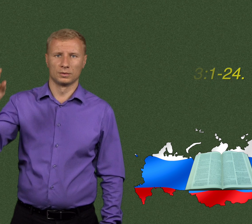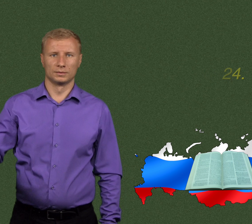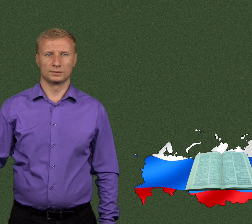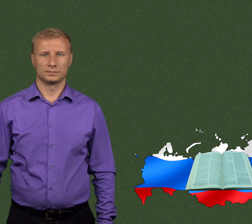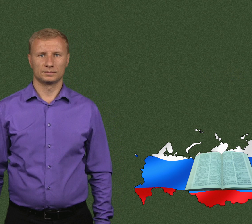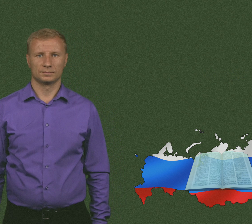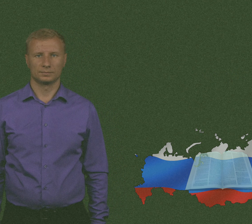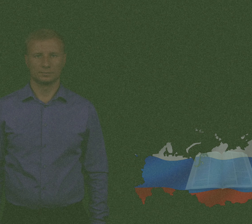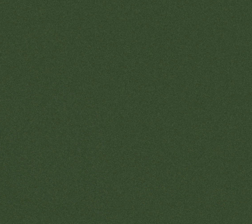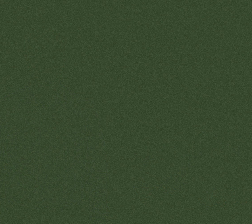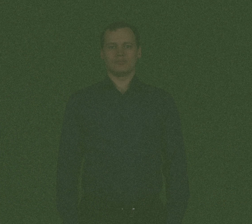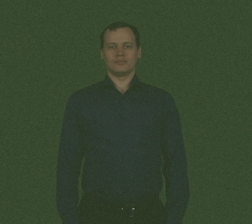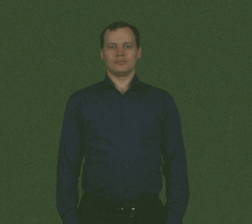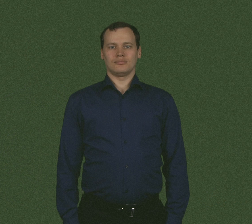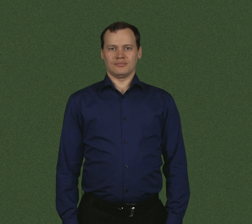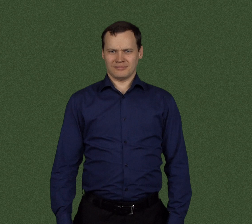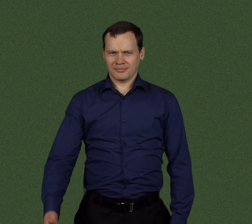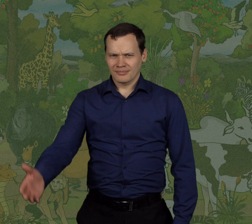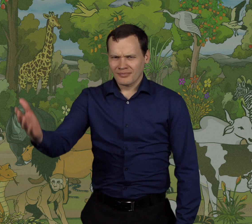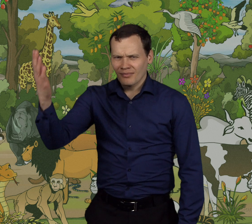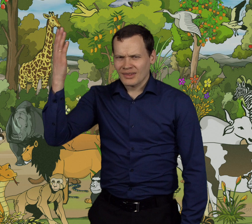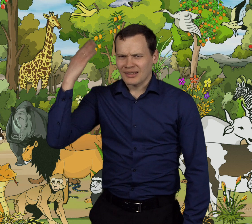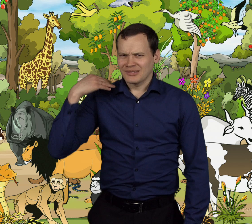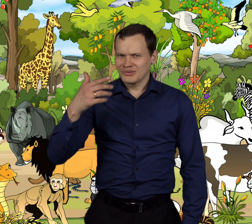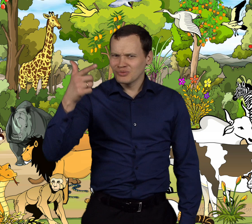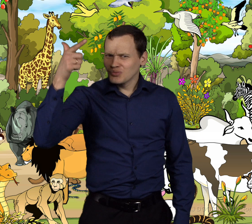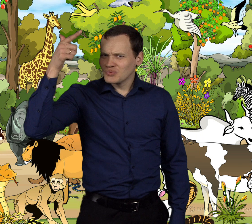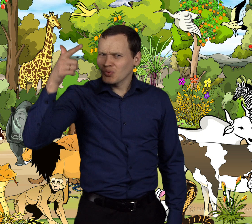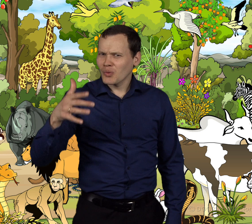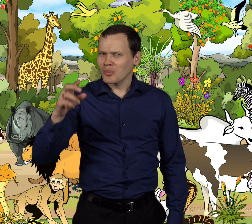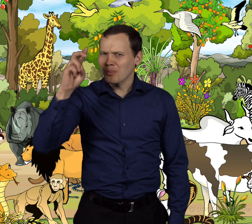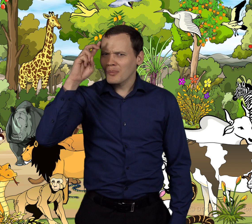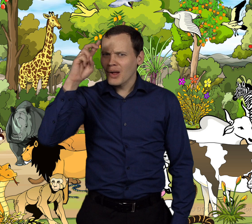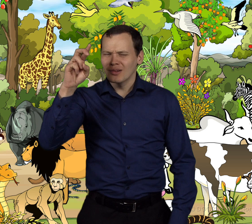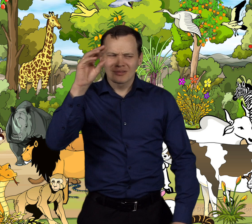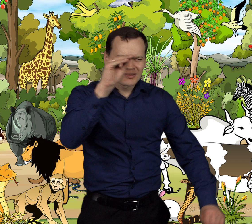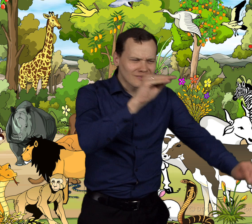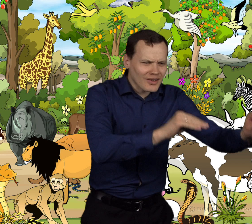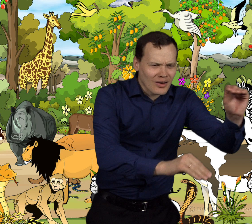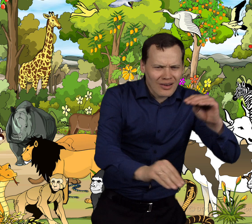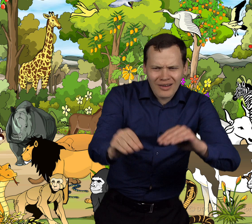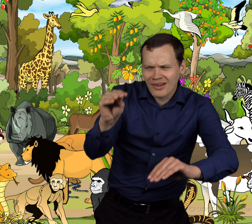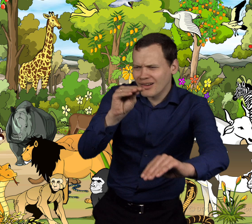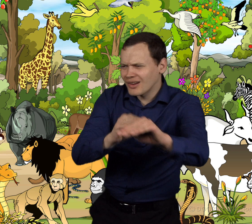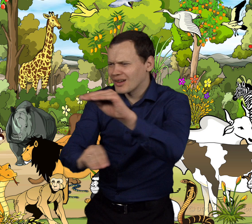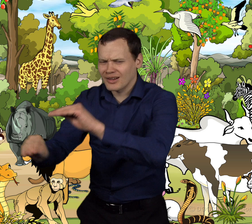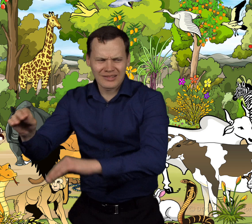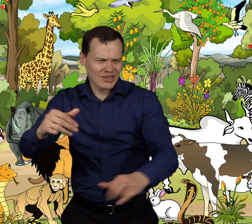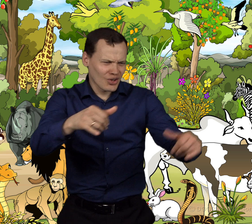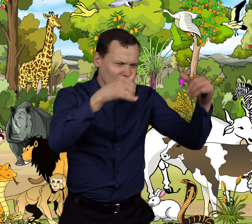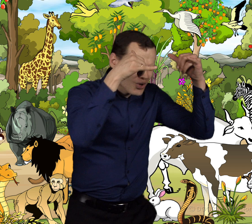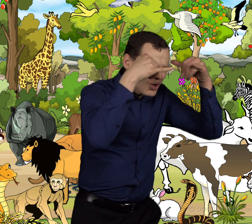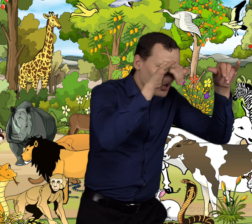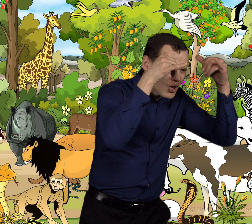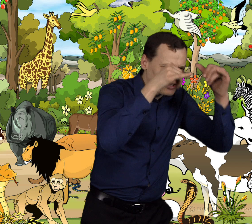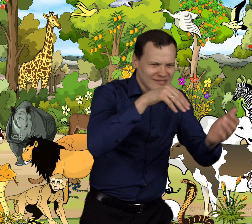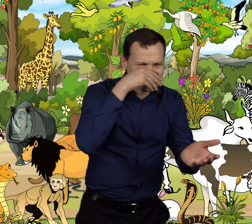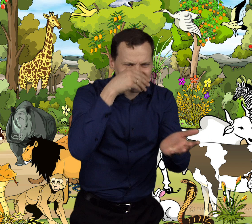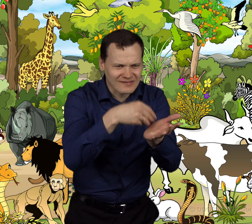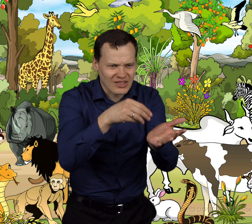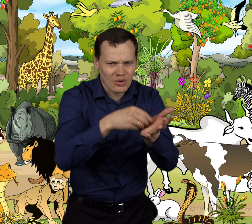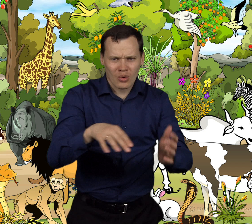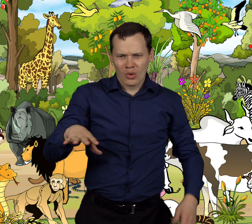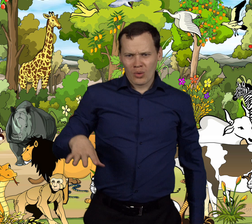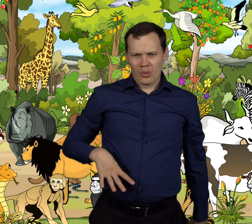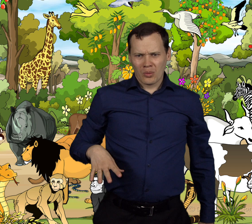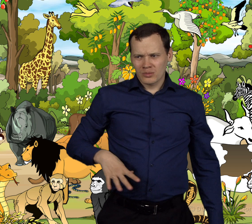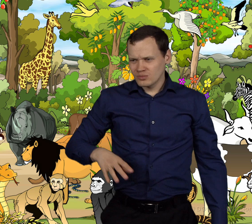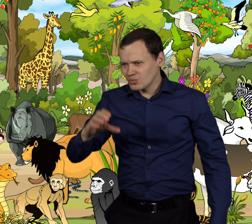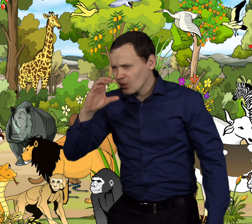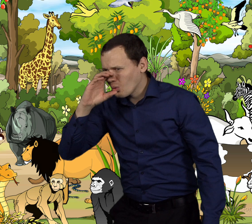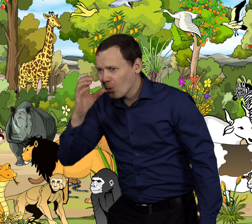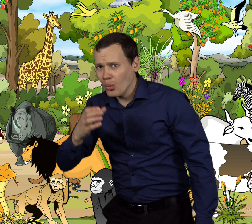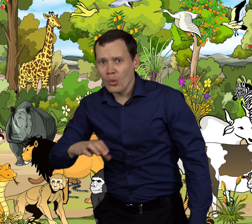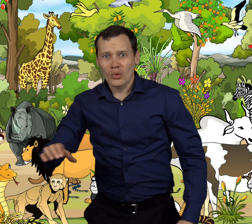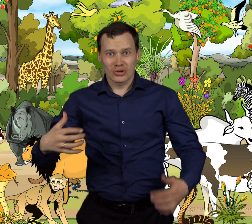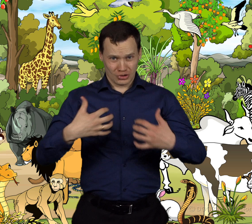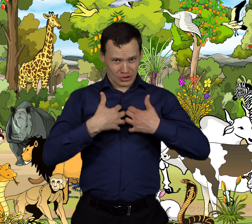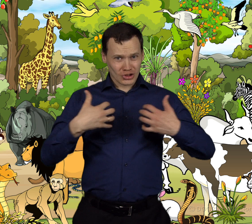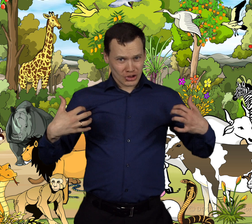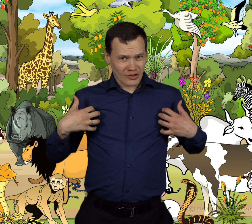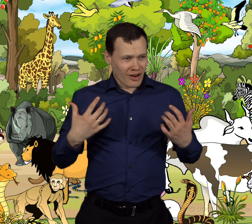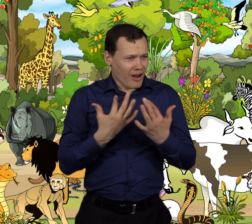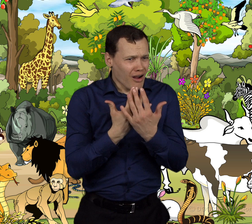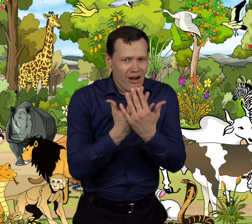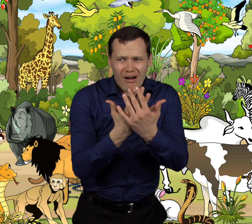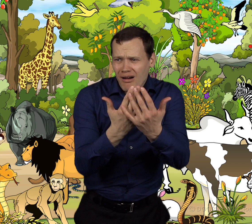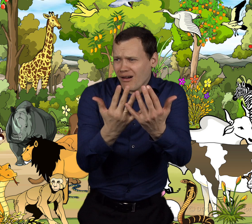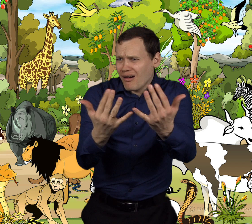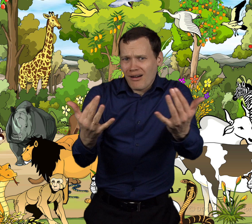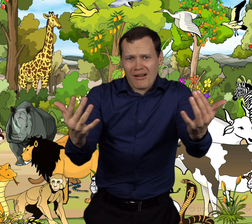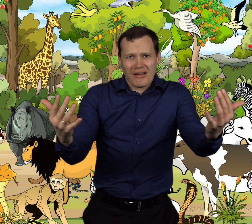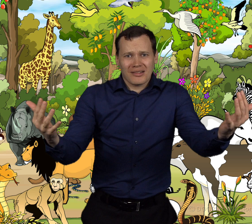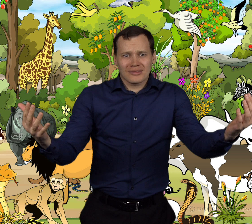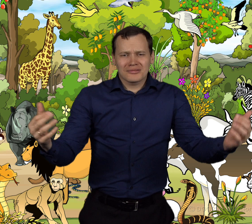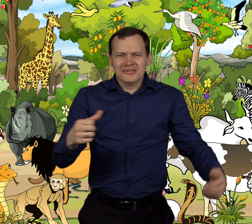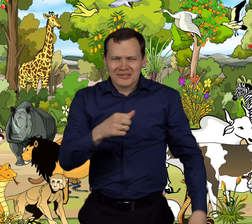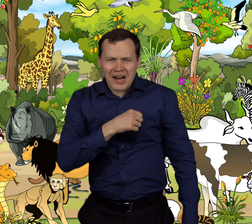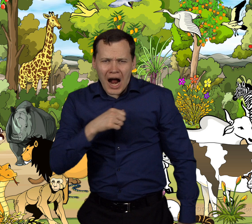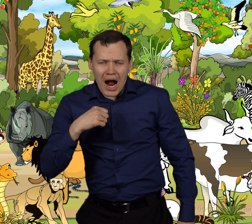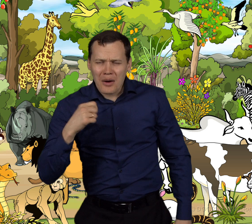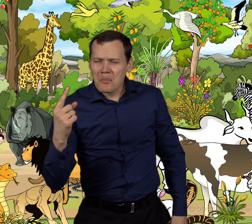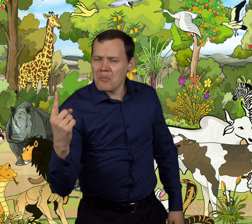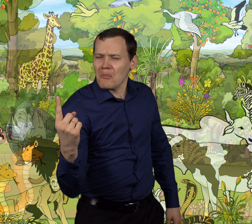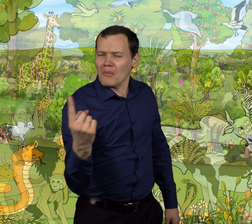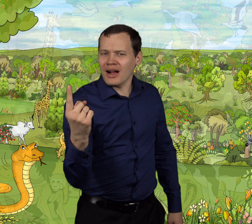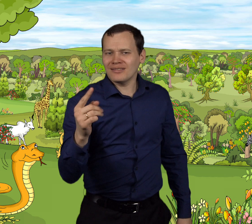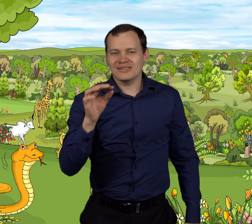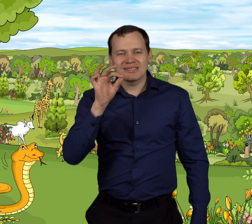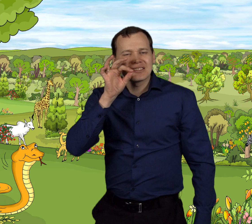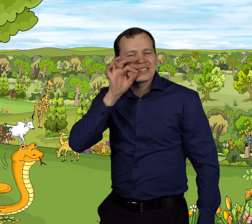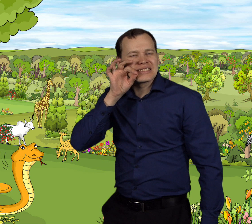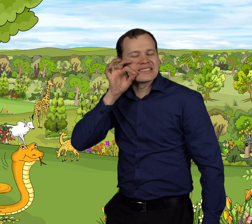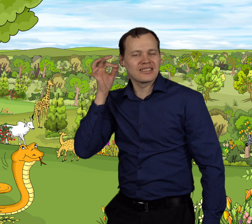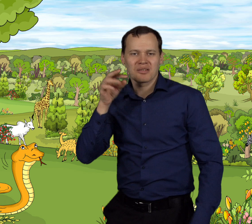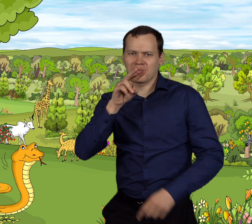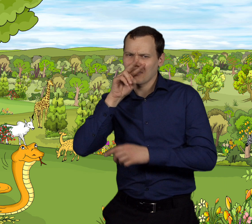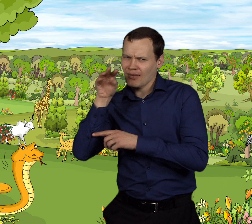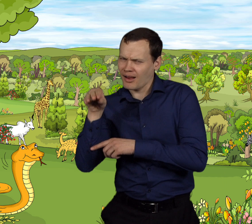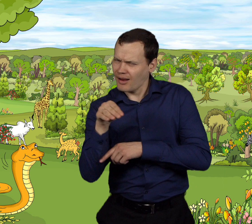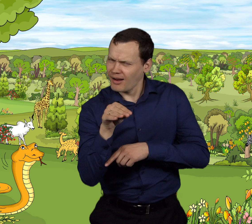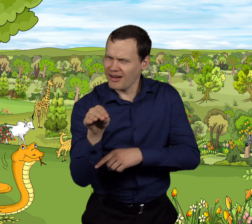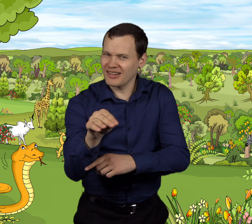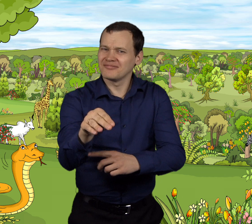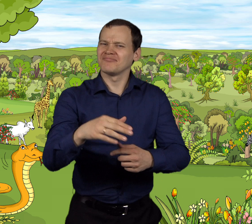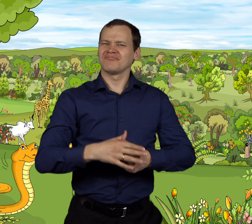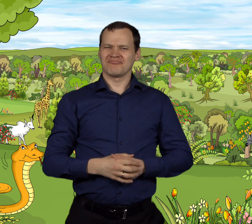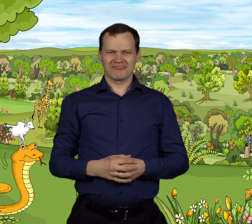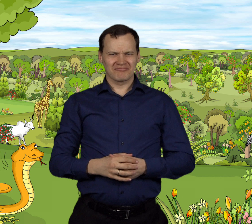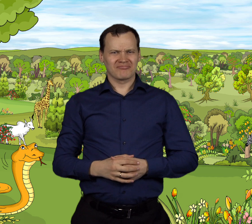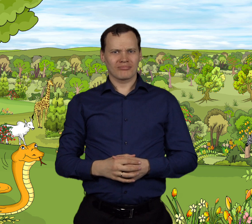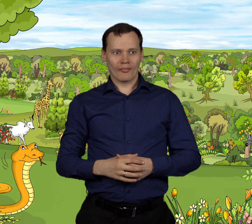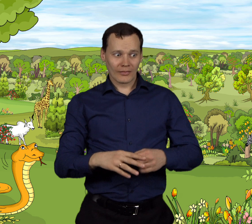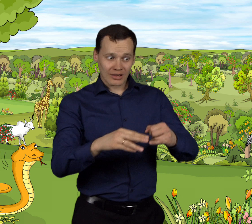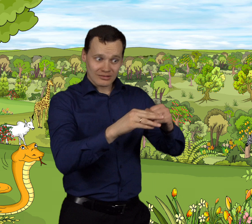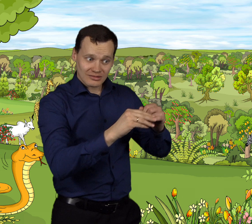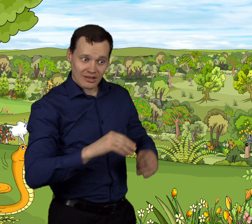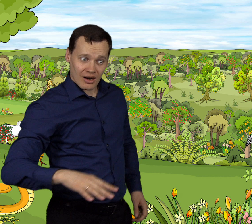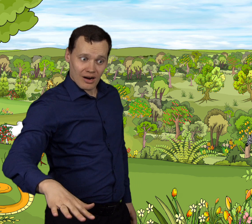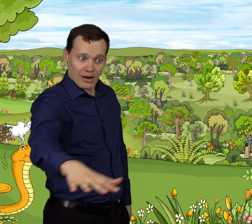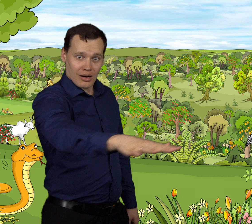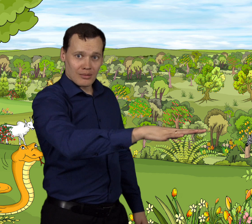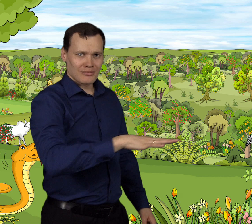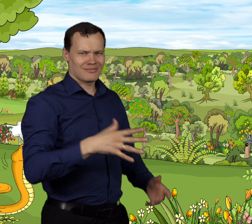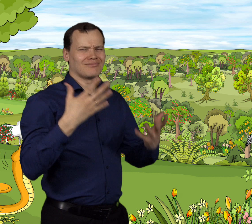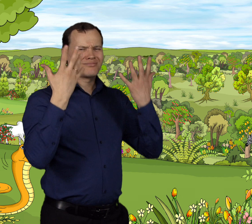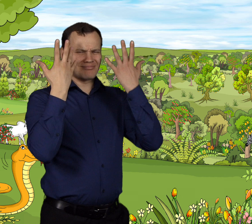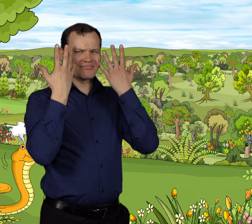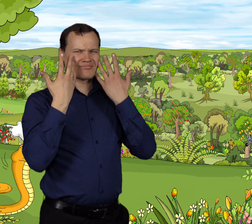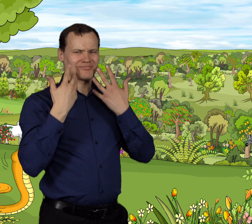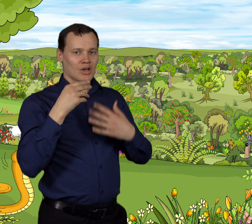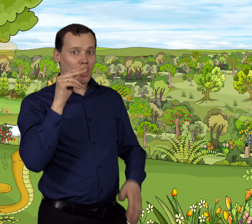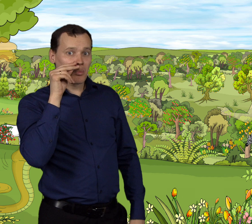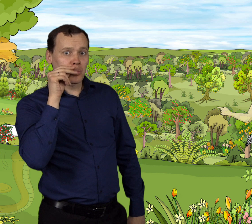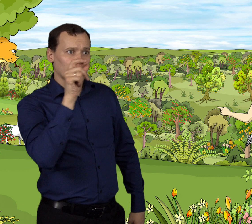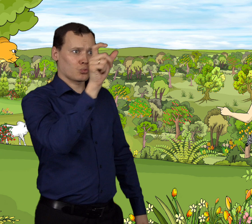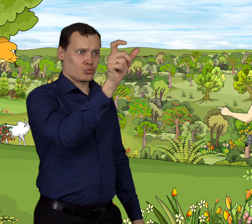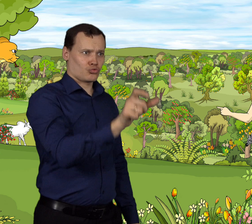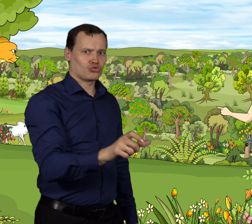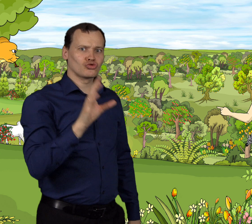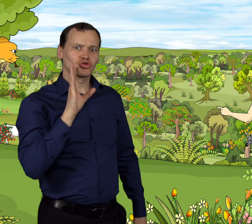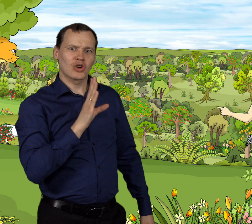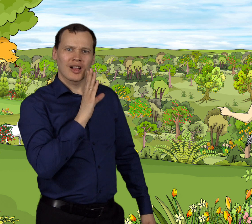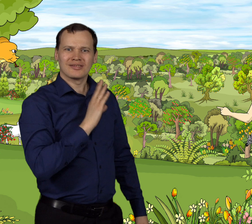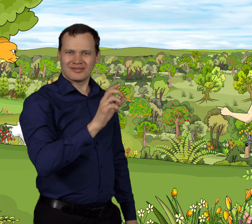Now the serpent was more crafty than any beast of the field that the LORD God had made.